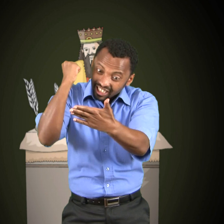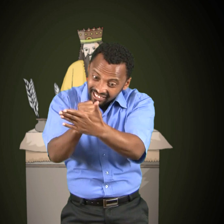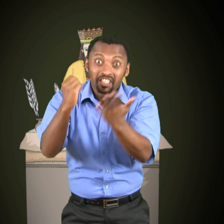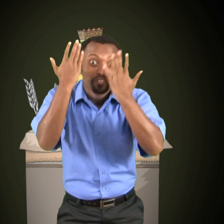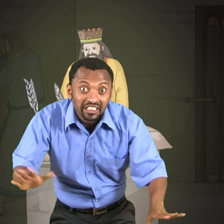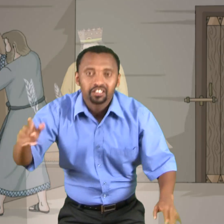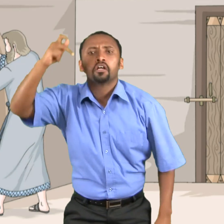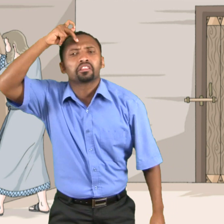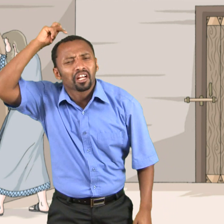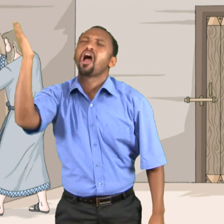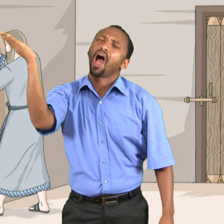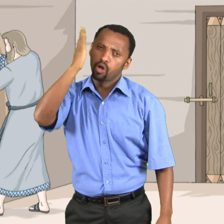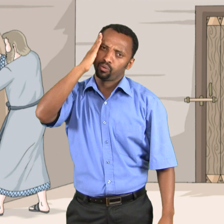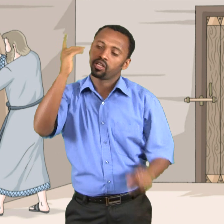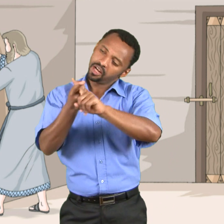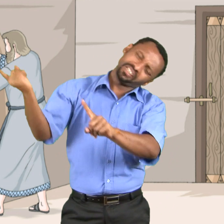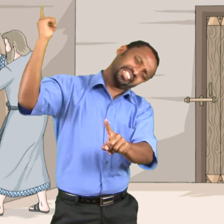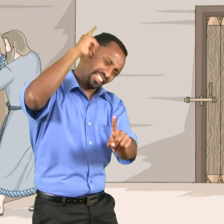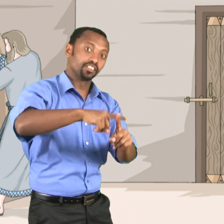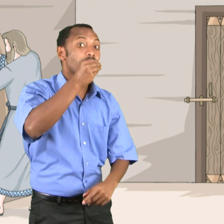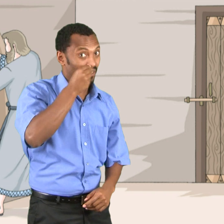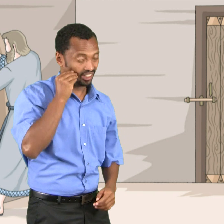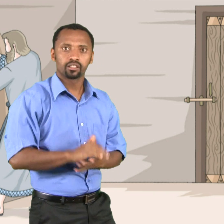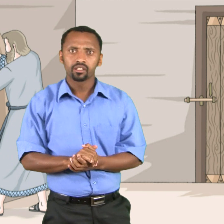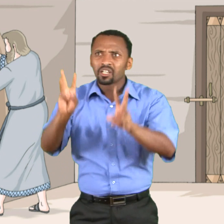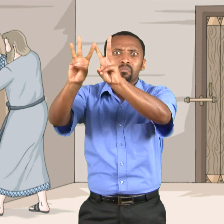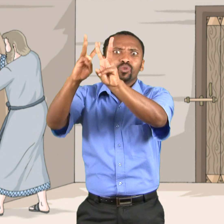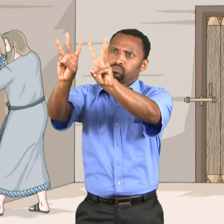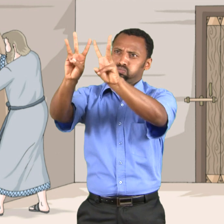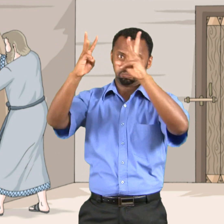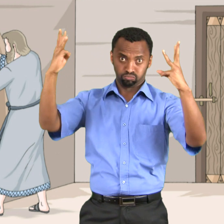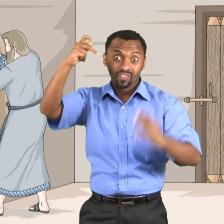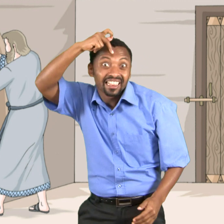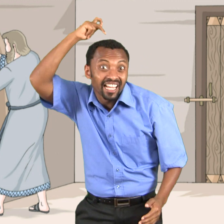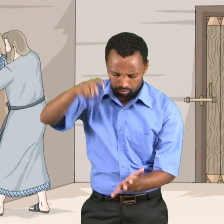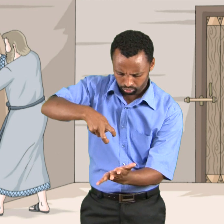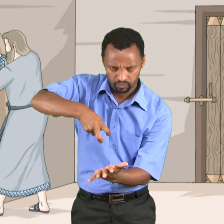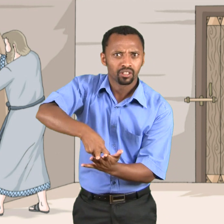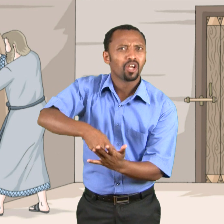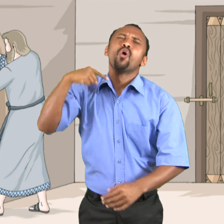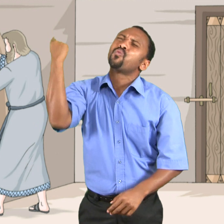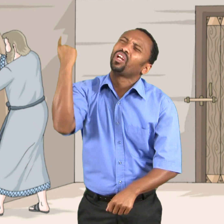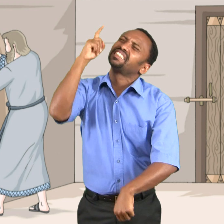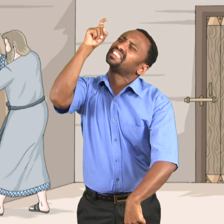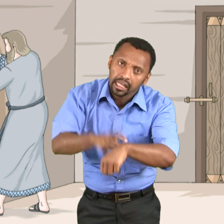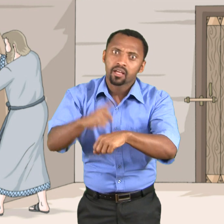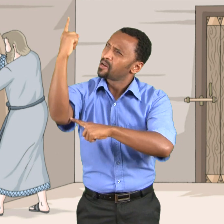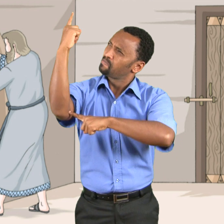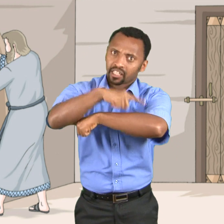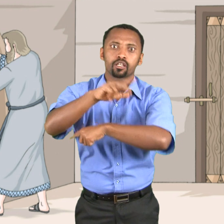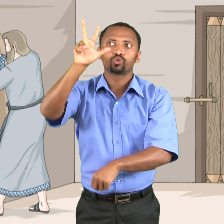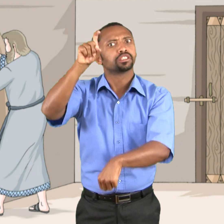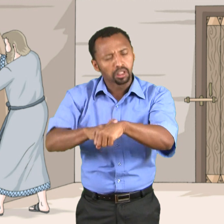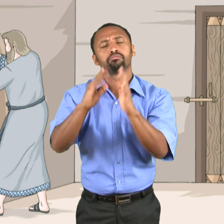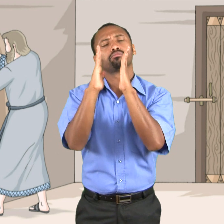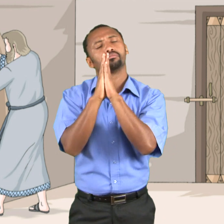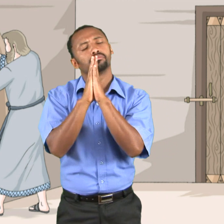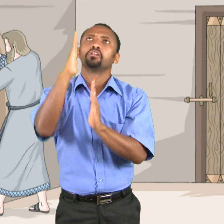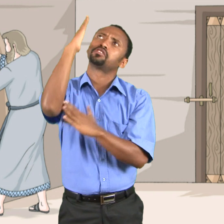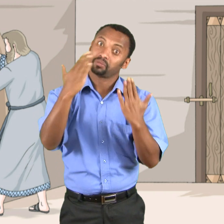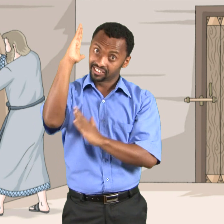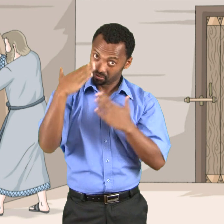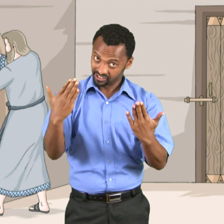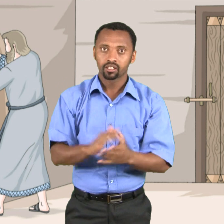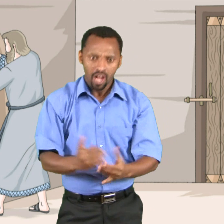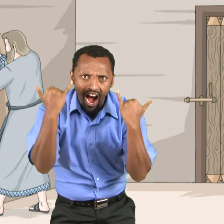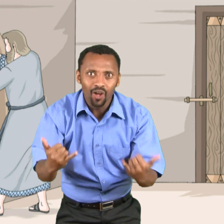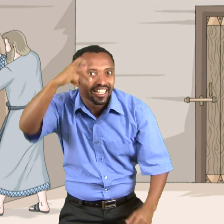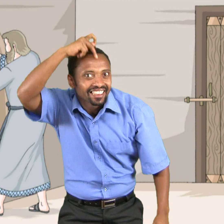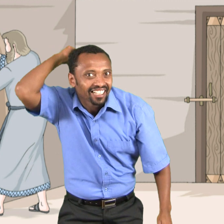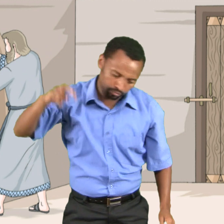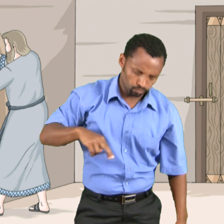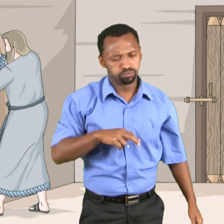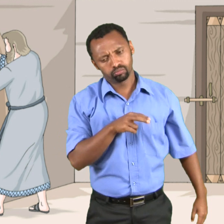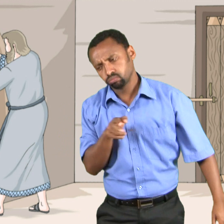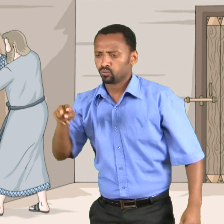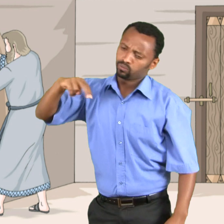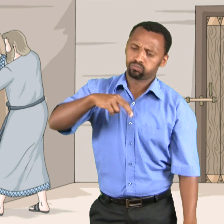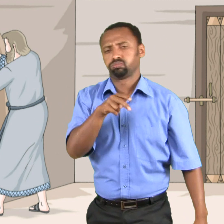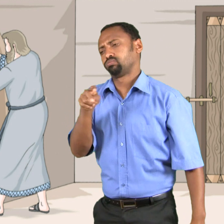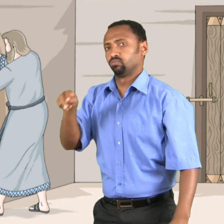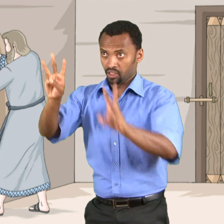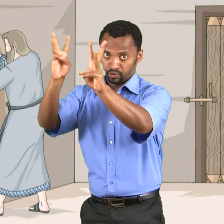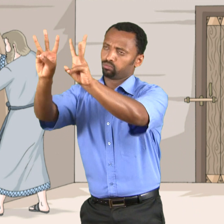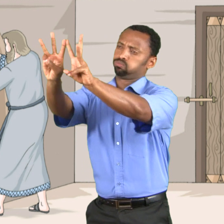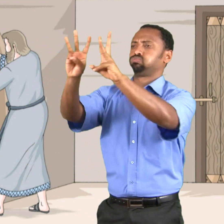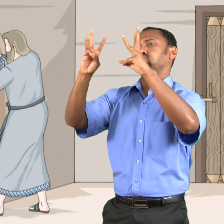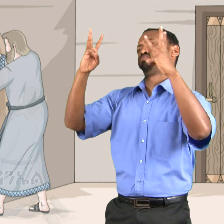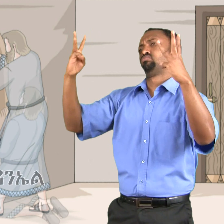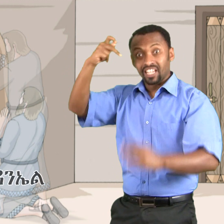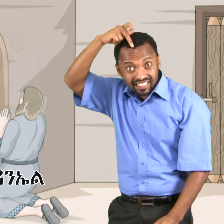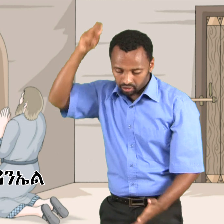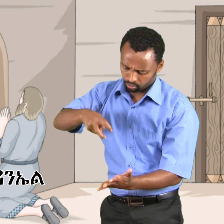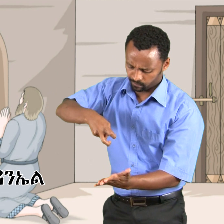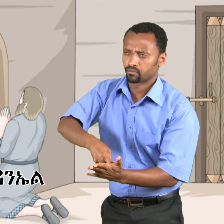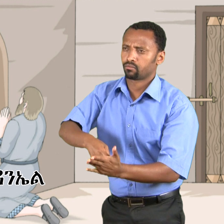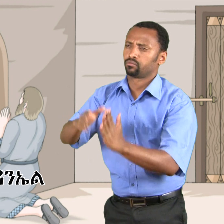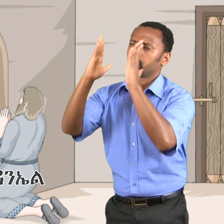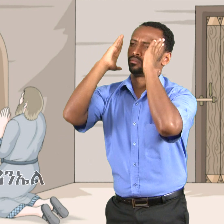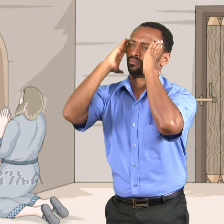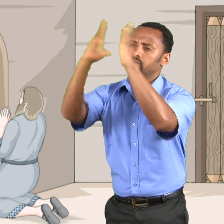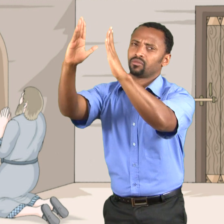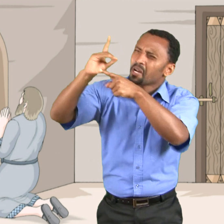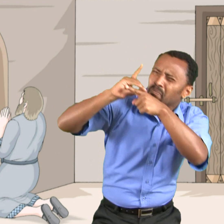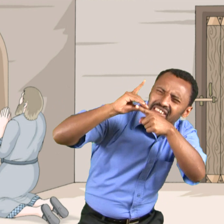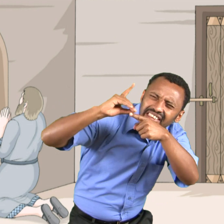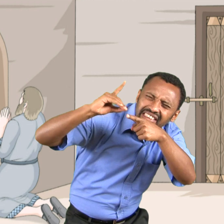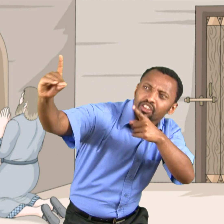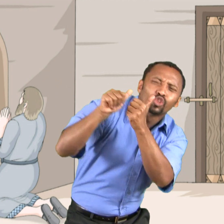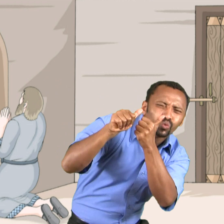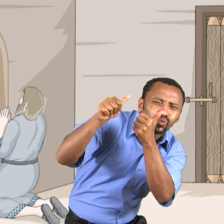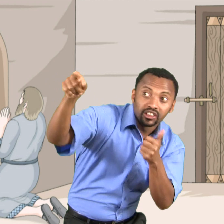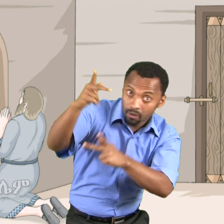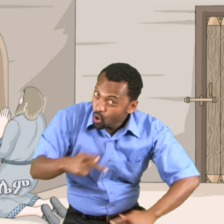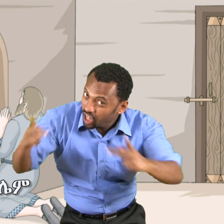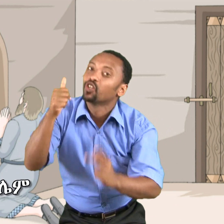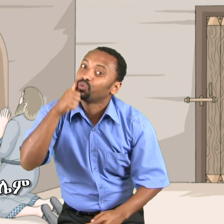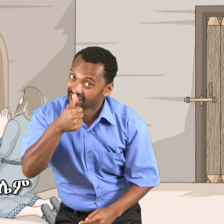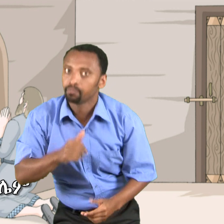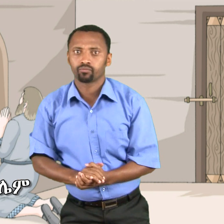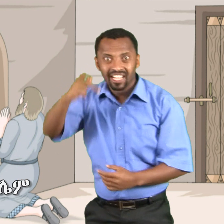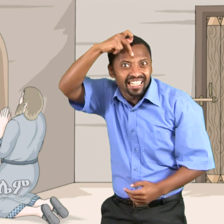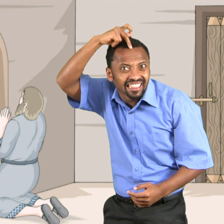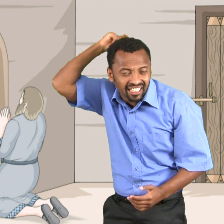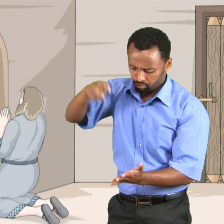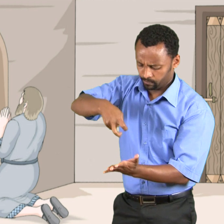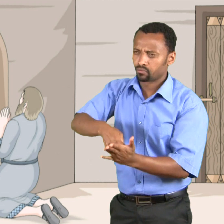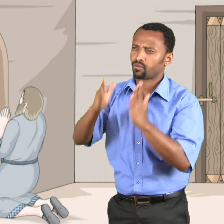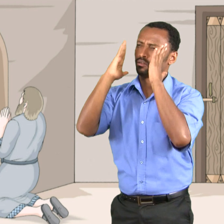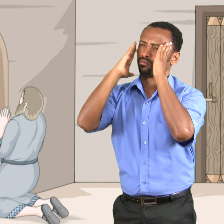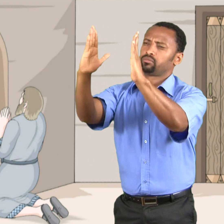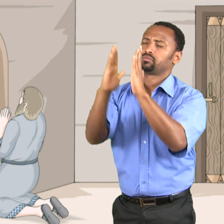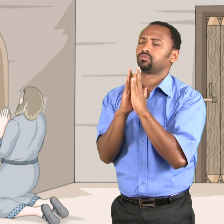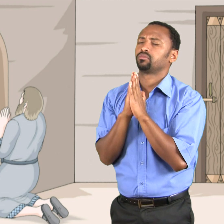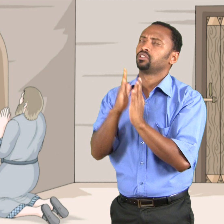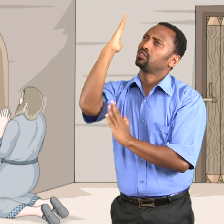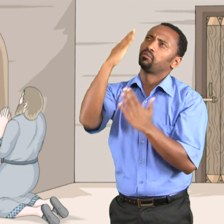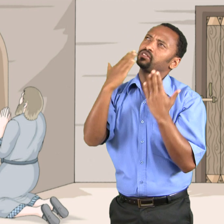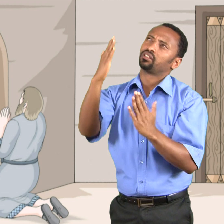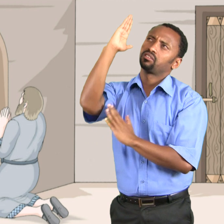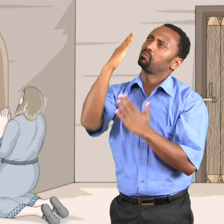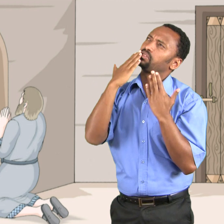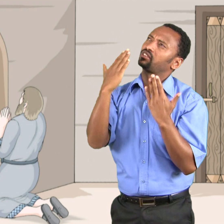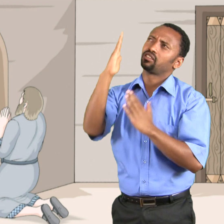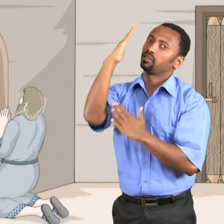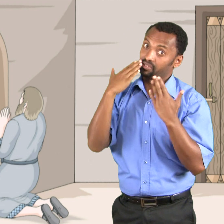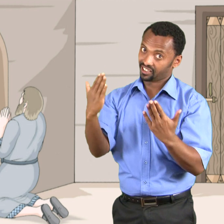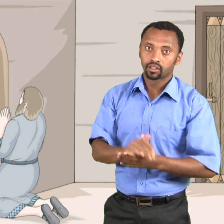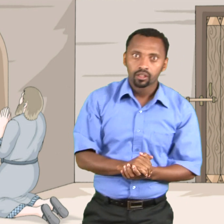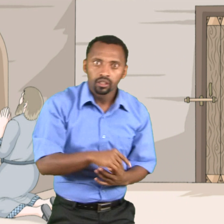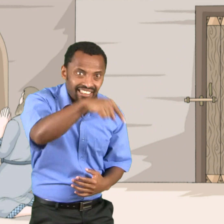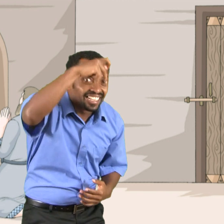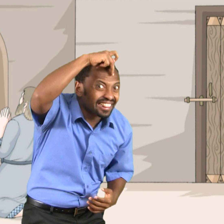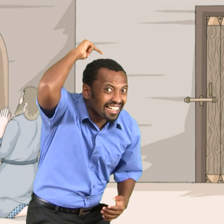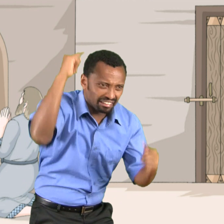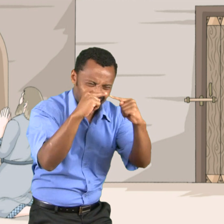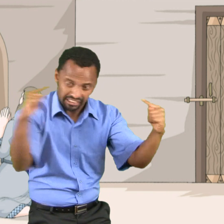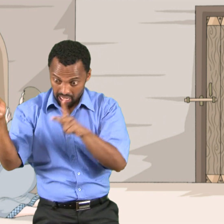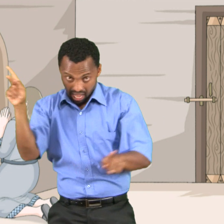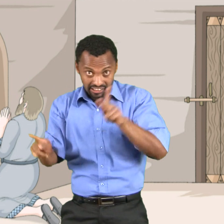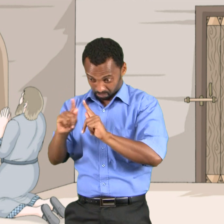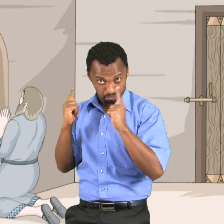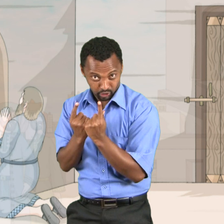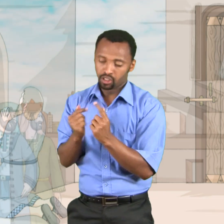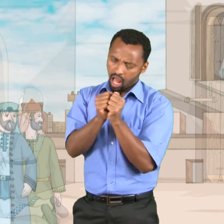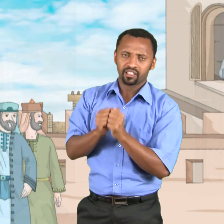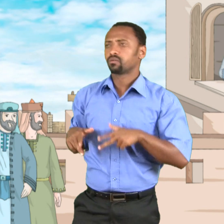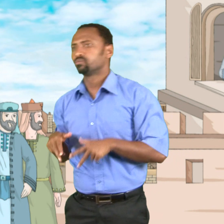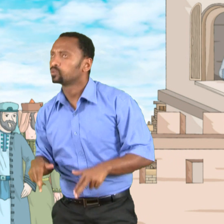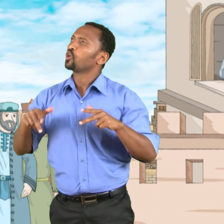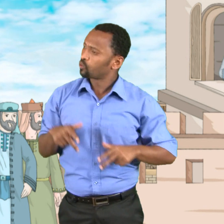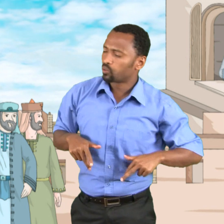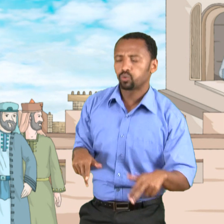Now when Daniel learned that the document had been signed, he went into his house, where the windows of his upper room opened toward Jerusalem, and three times a day he got down on his knees, prayed, and gave thanks to his God, just as he had done before.